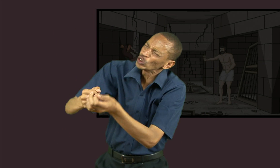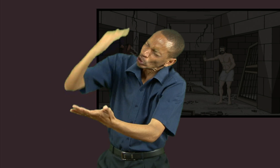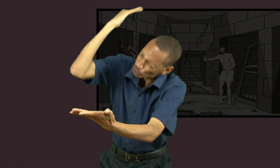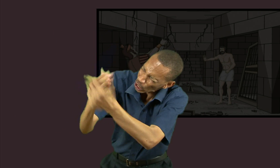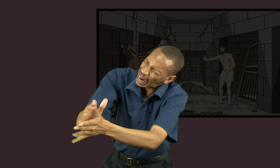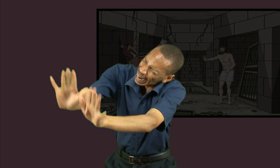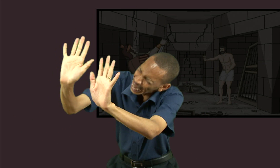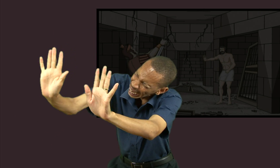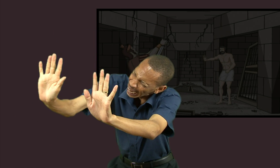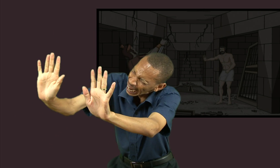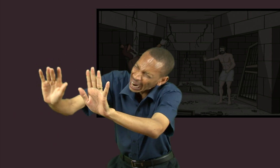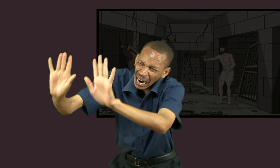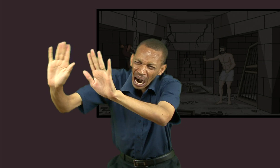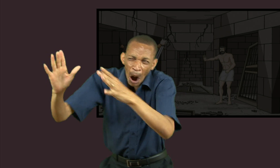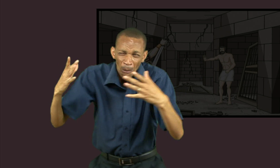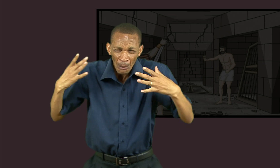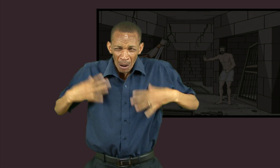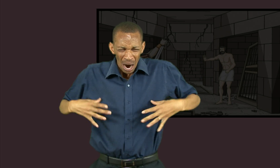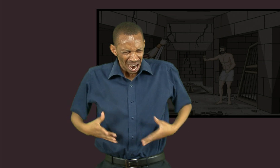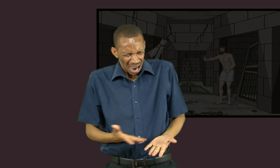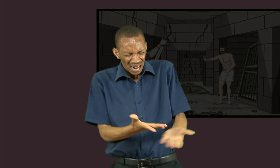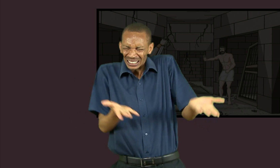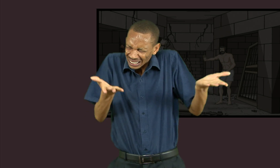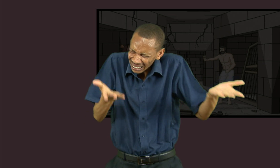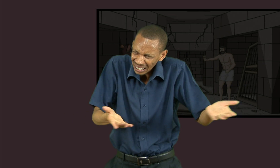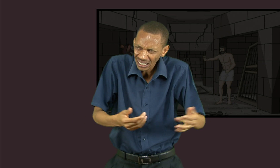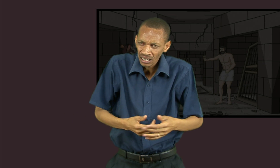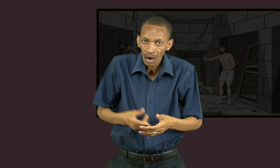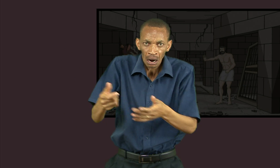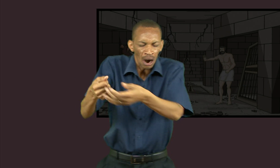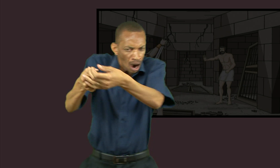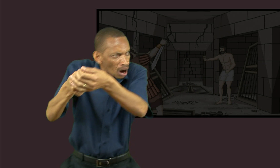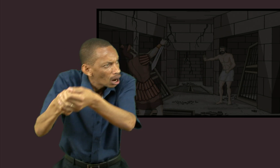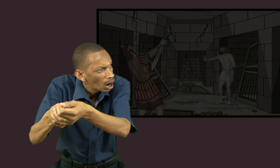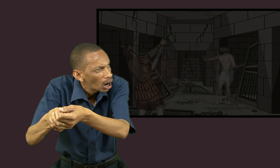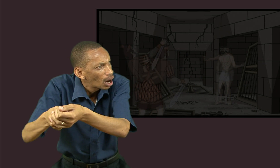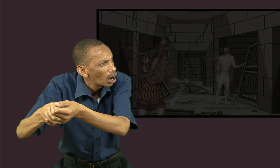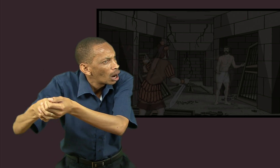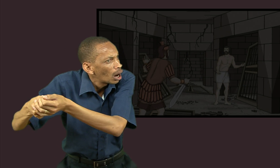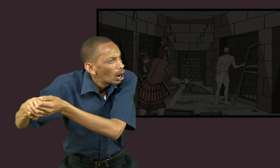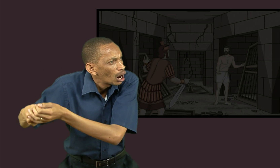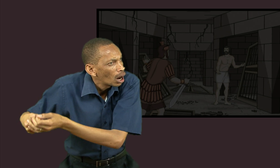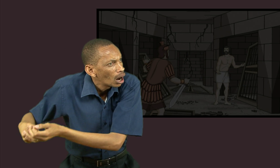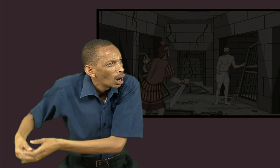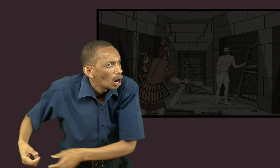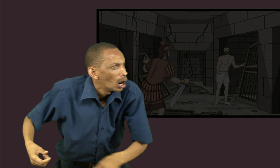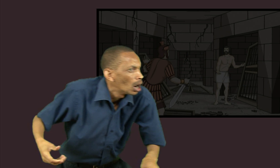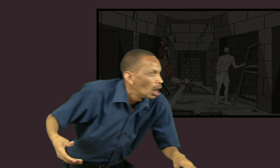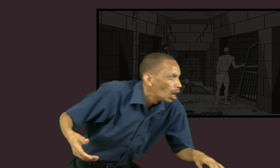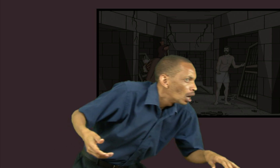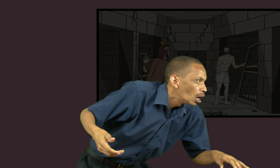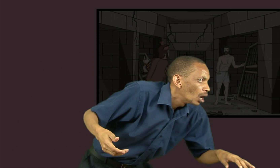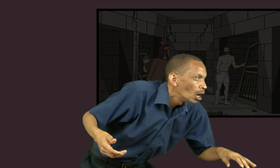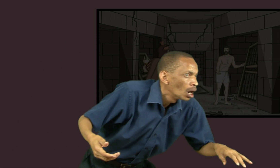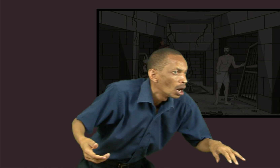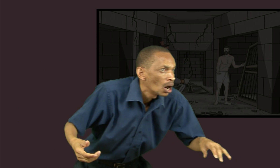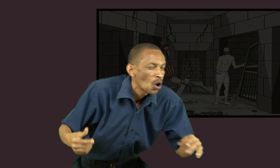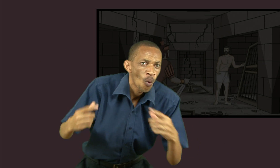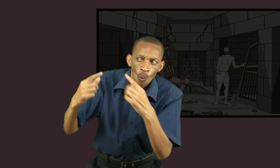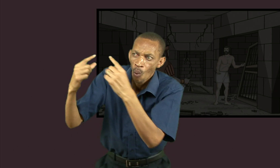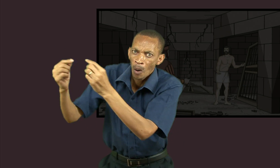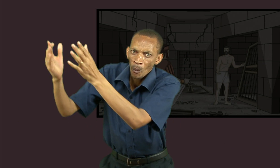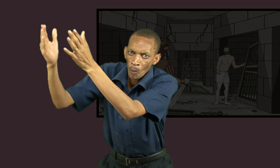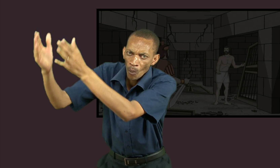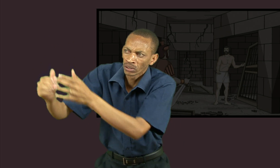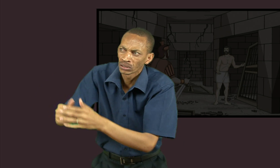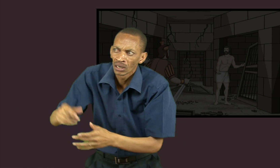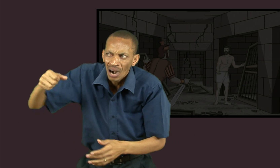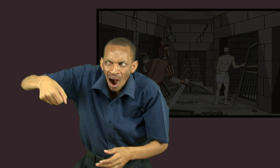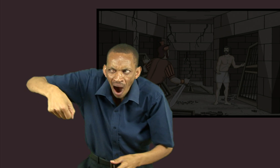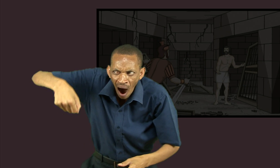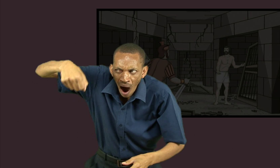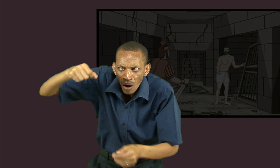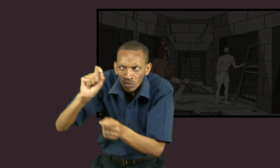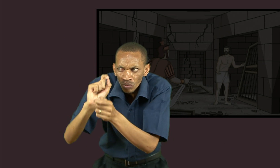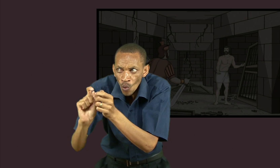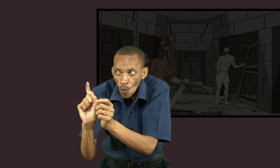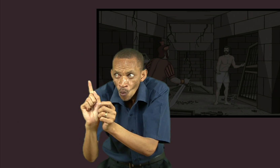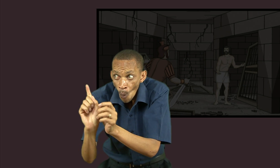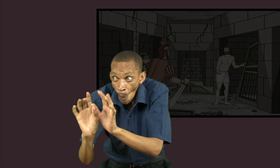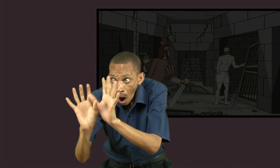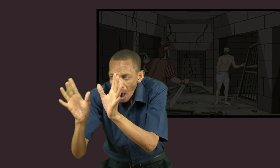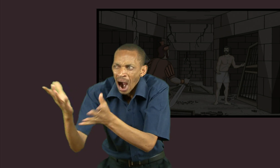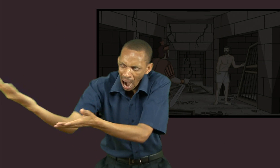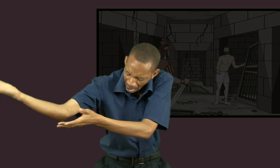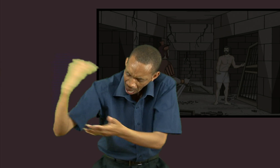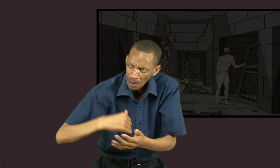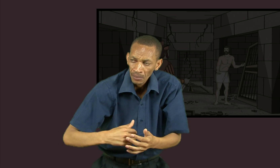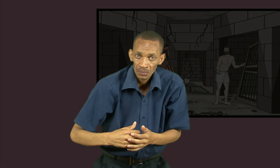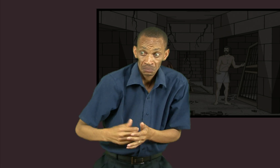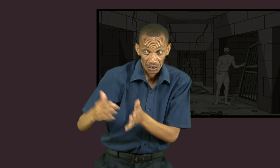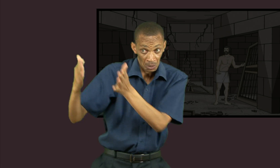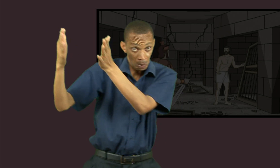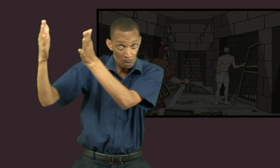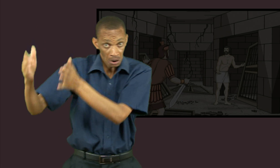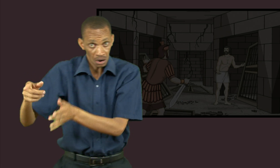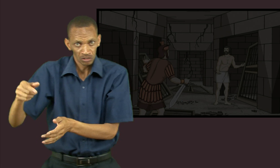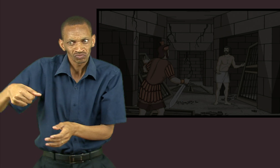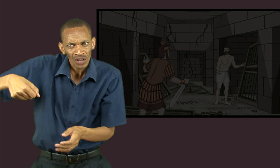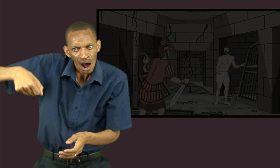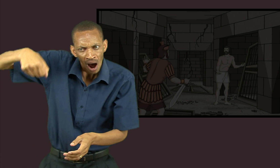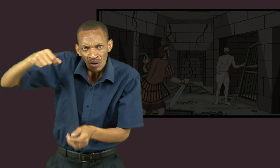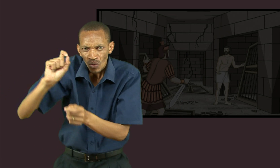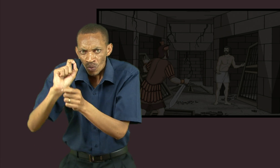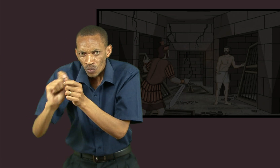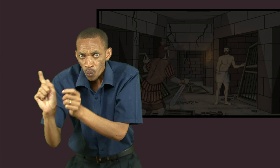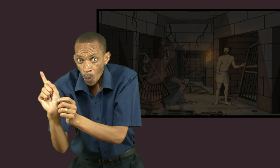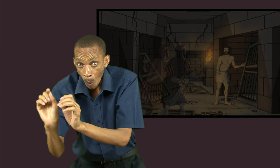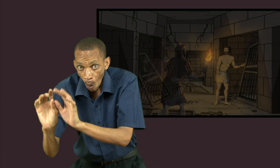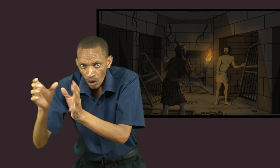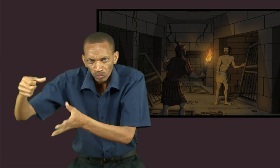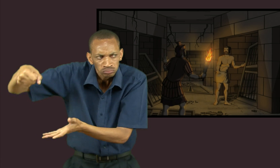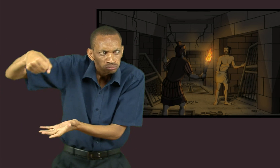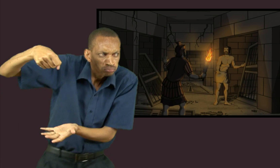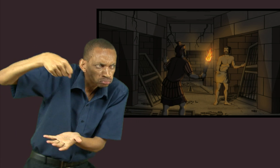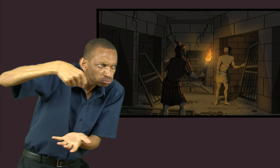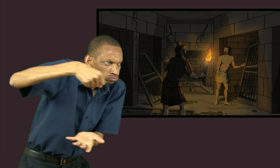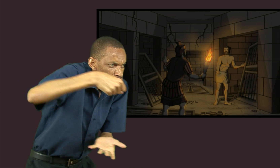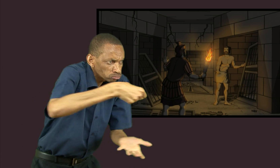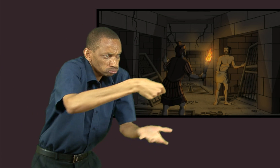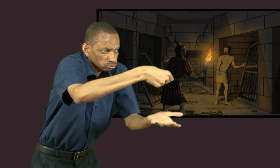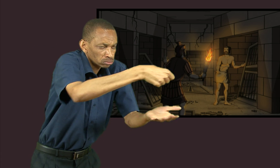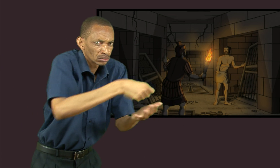But Paul called out in a loud voice, “Do not harm yourself! We are all here!”